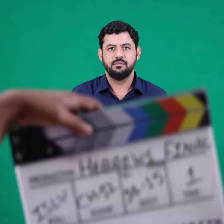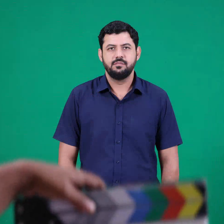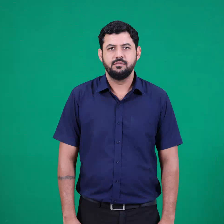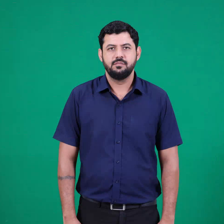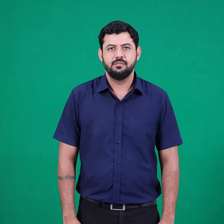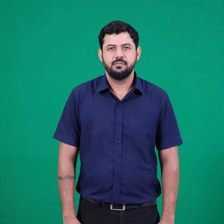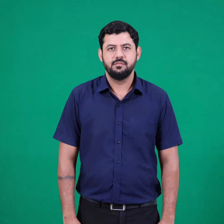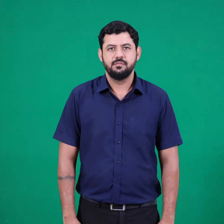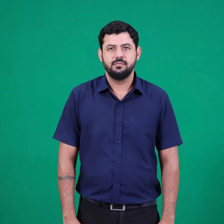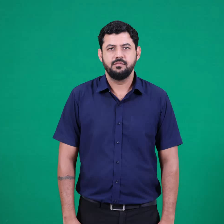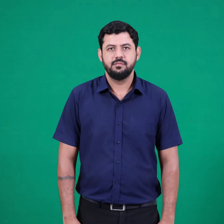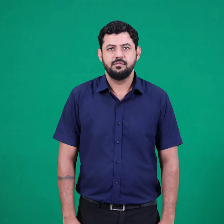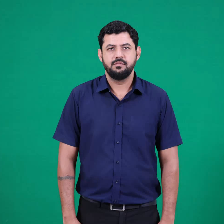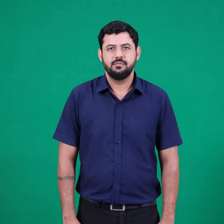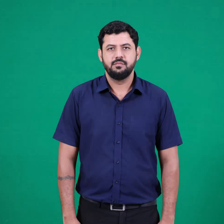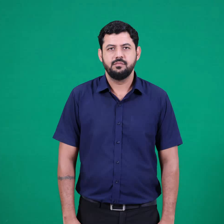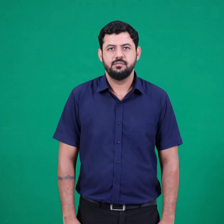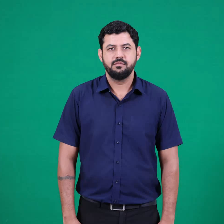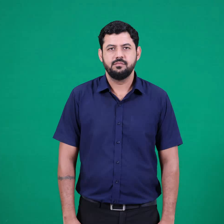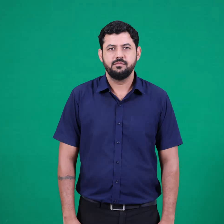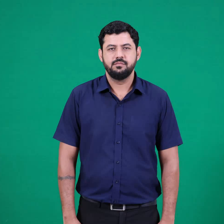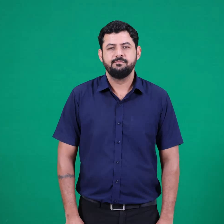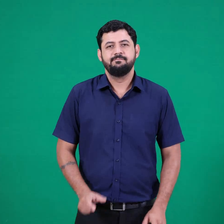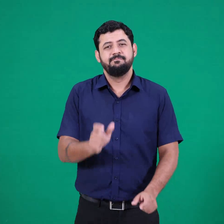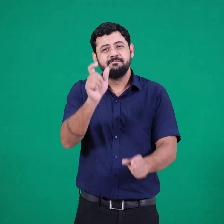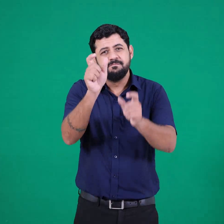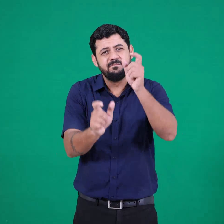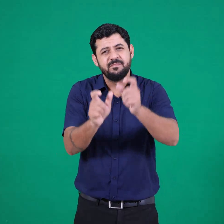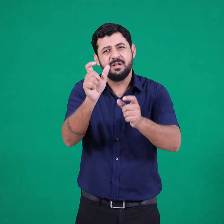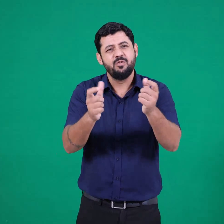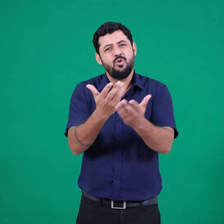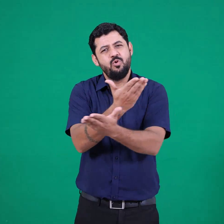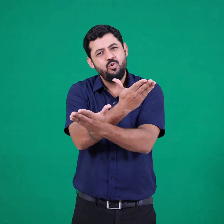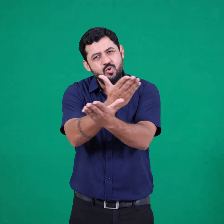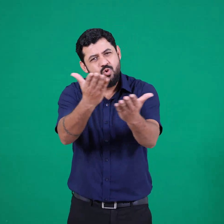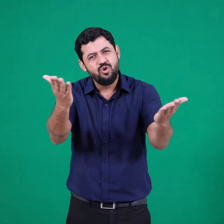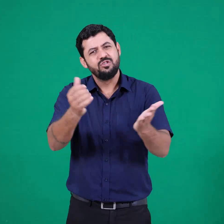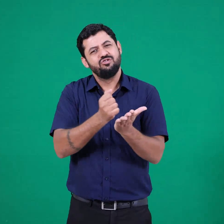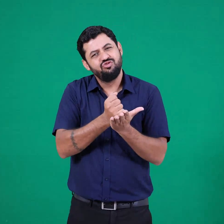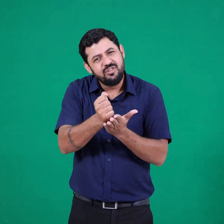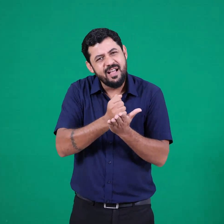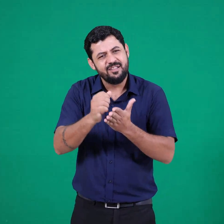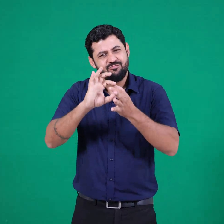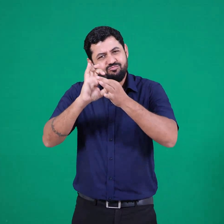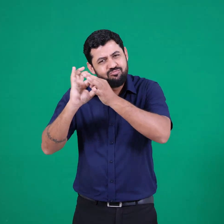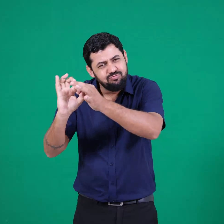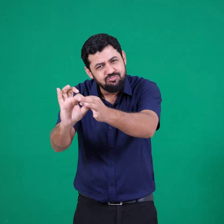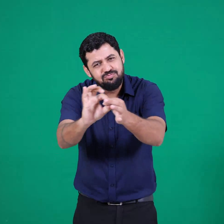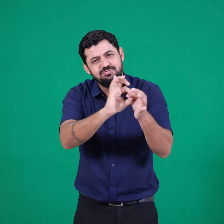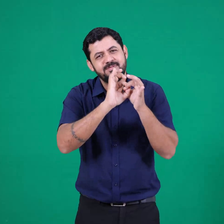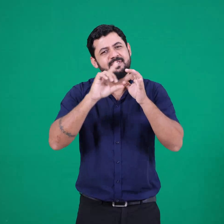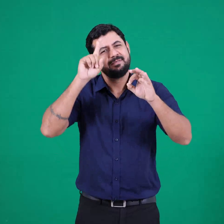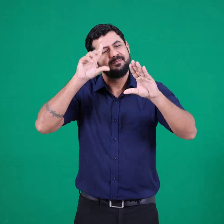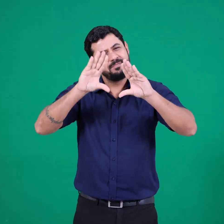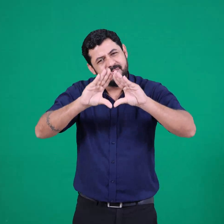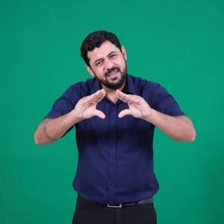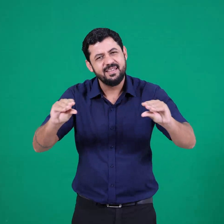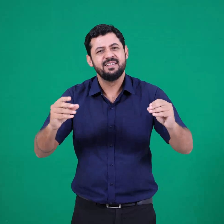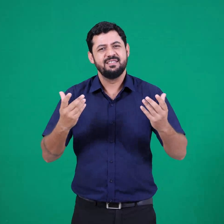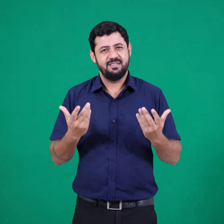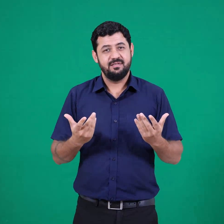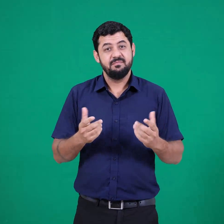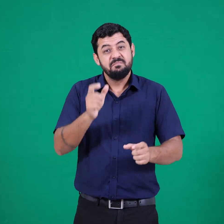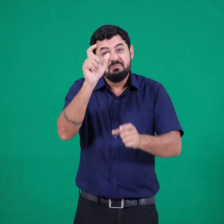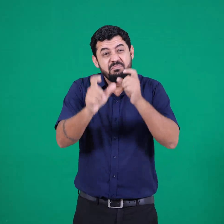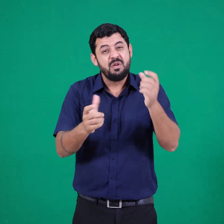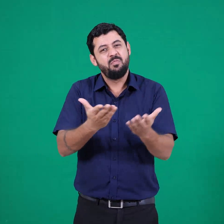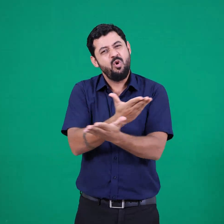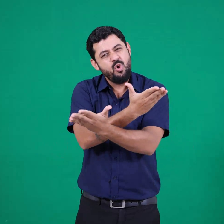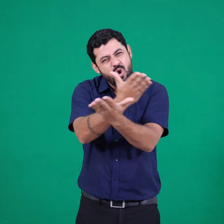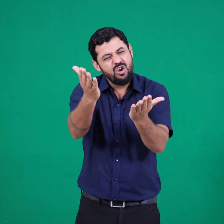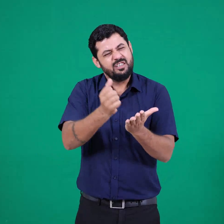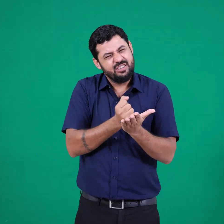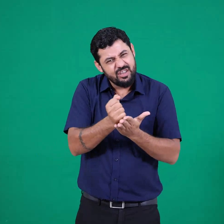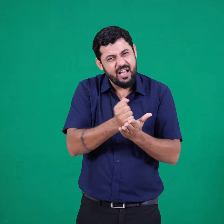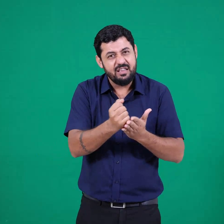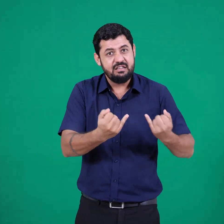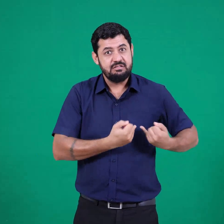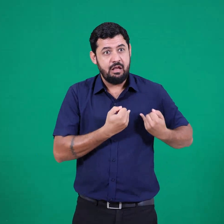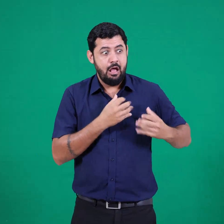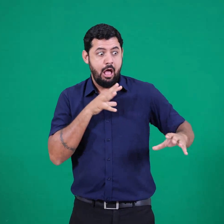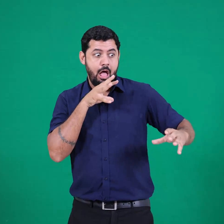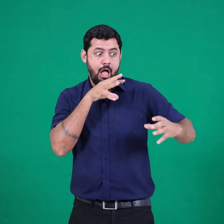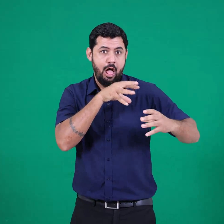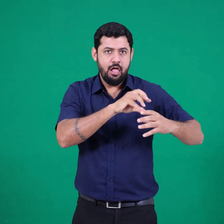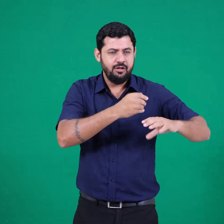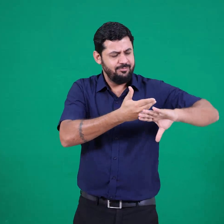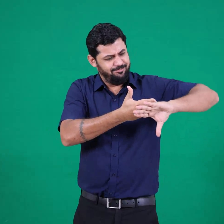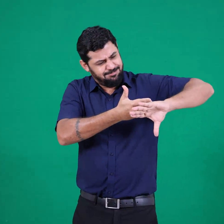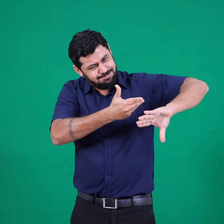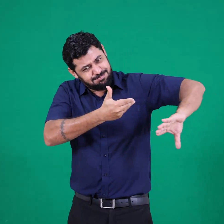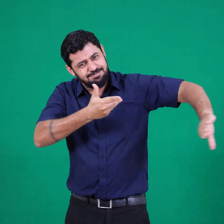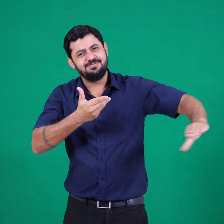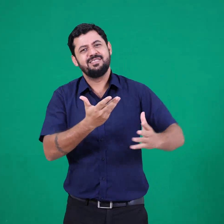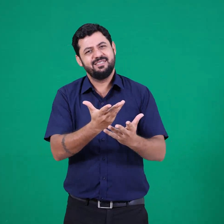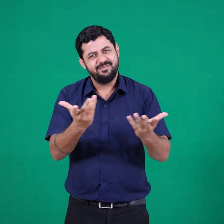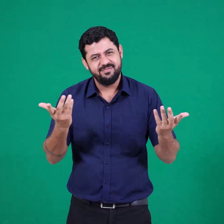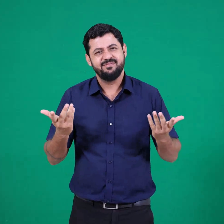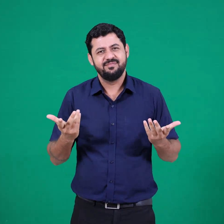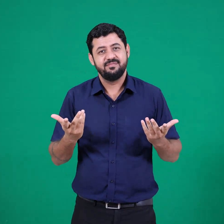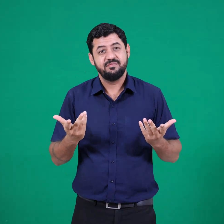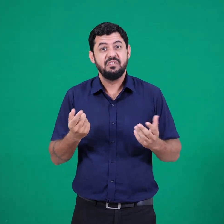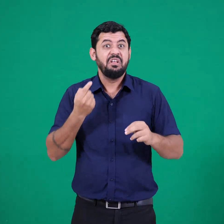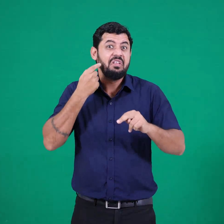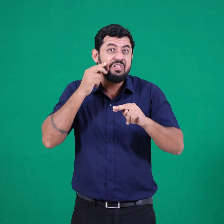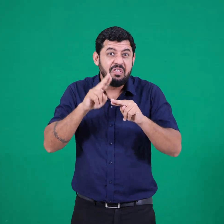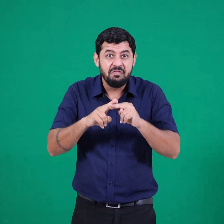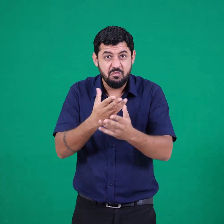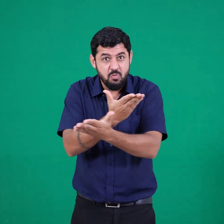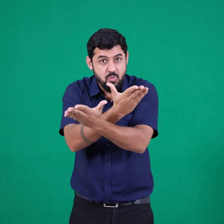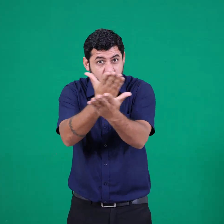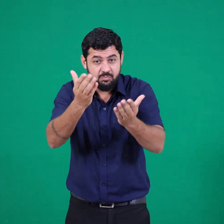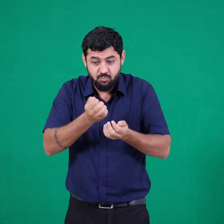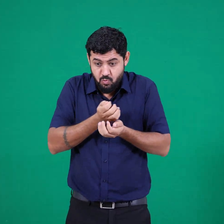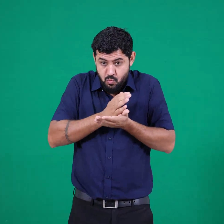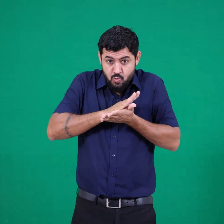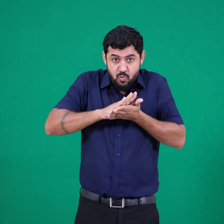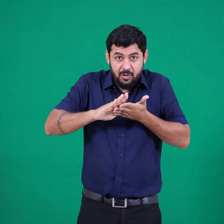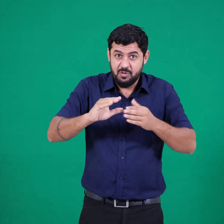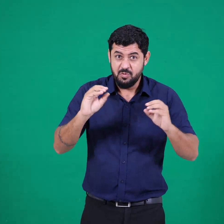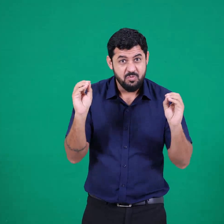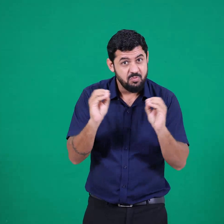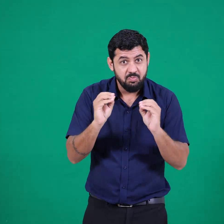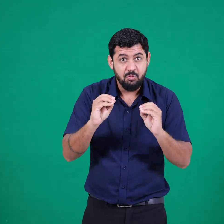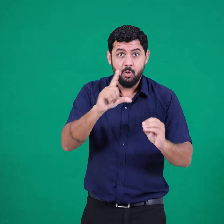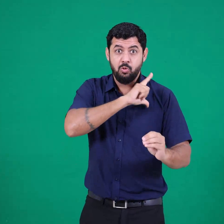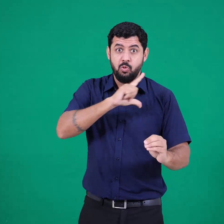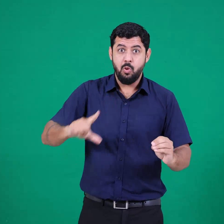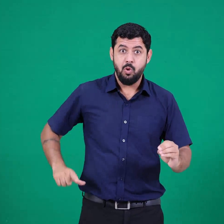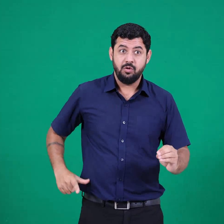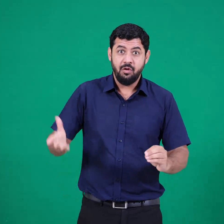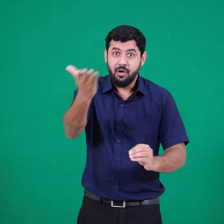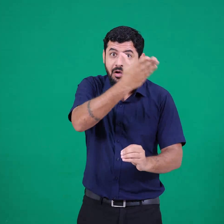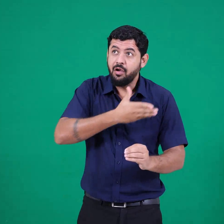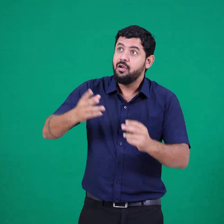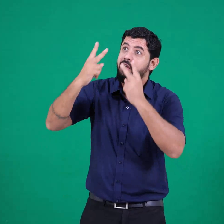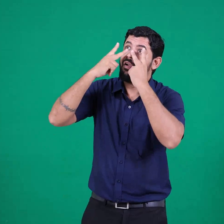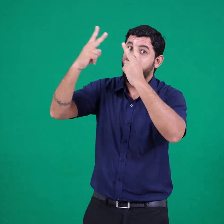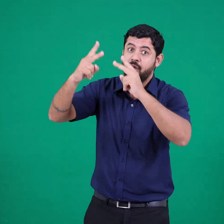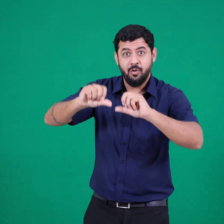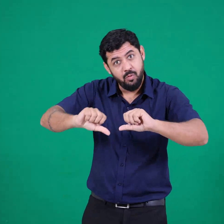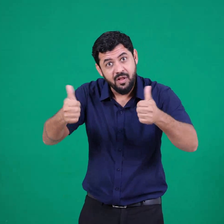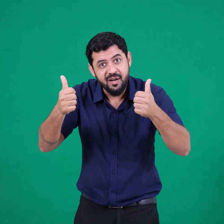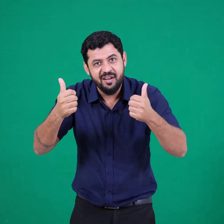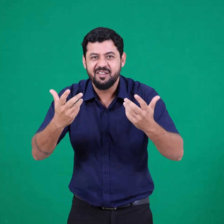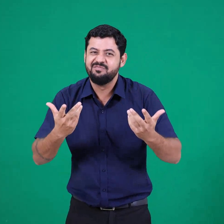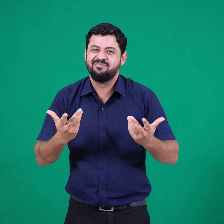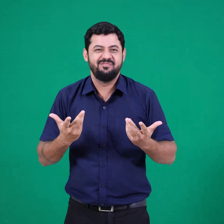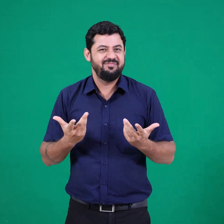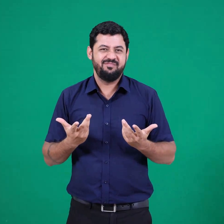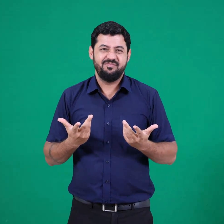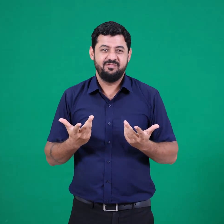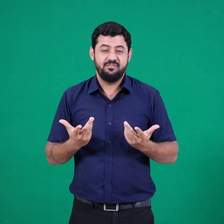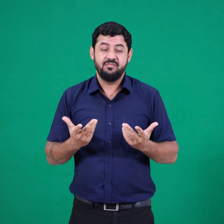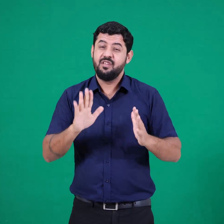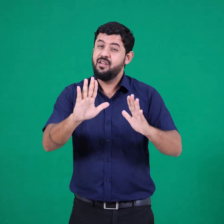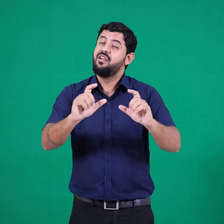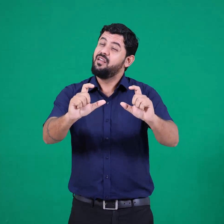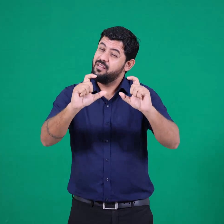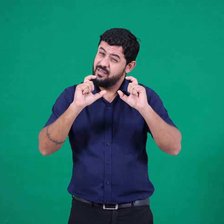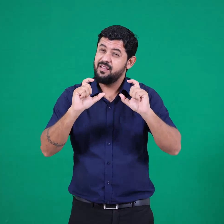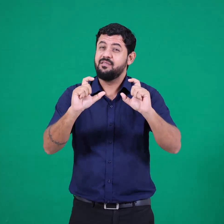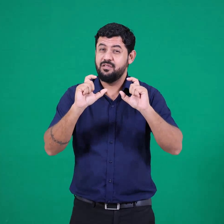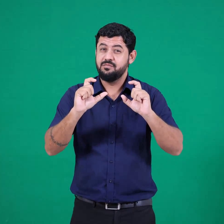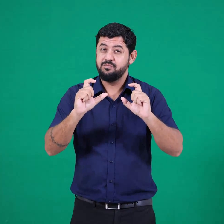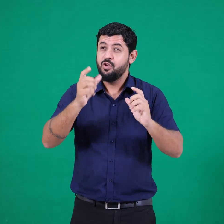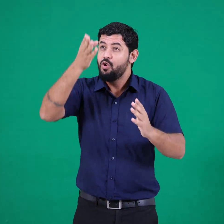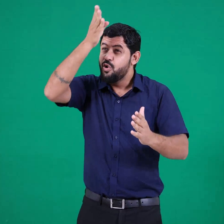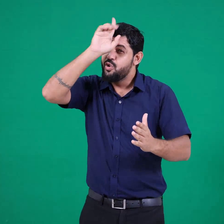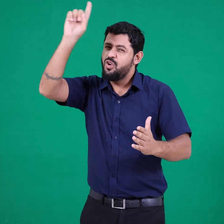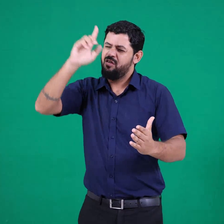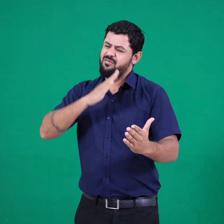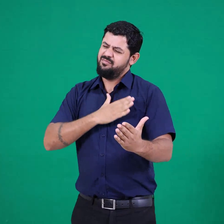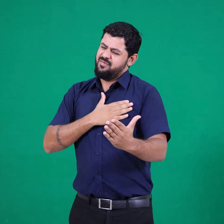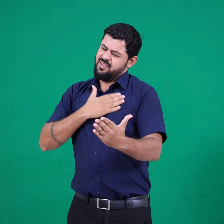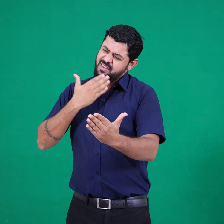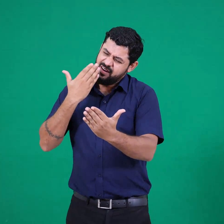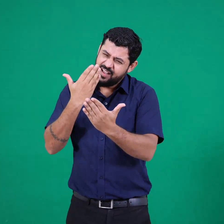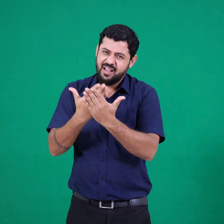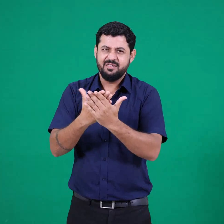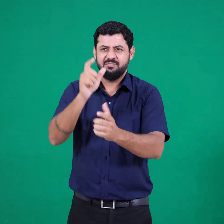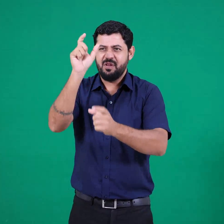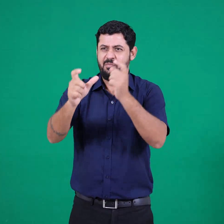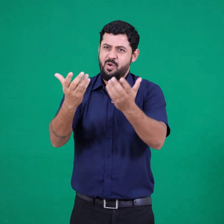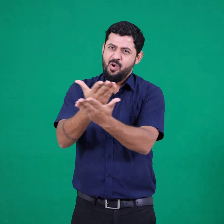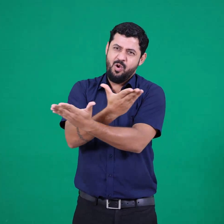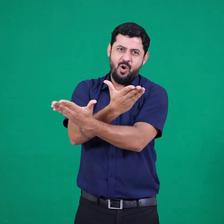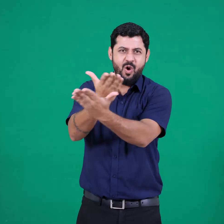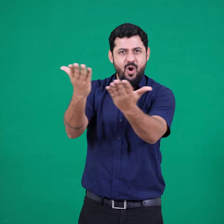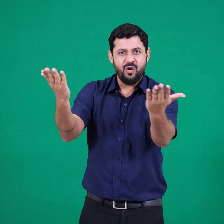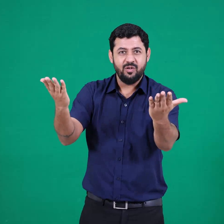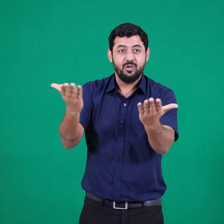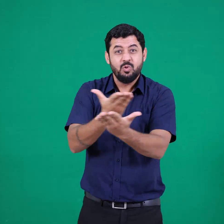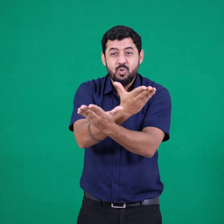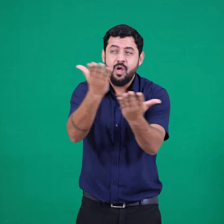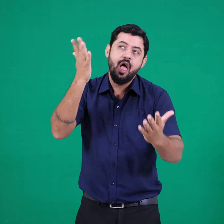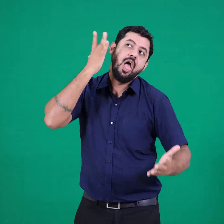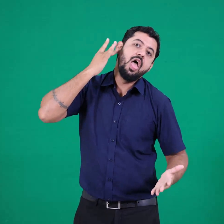Pursue peace with everyone, as well as holiness, without which no one will see the Lord.